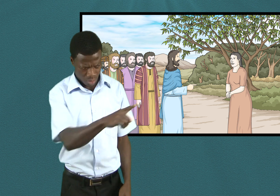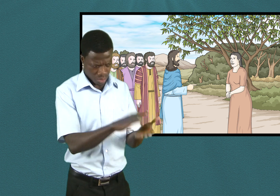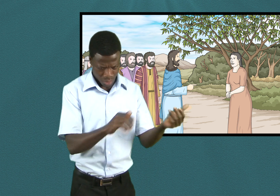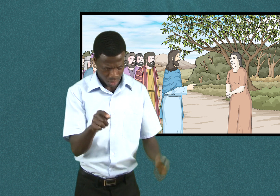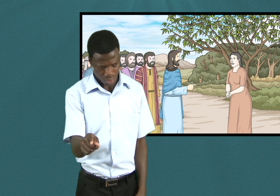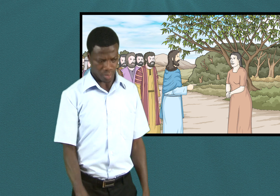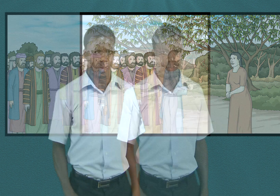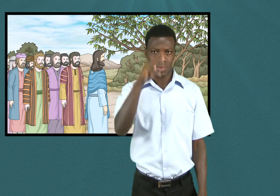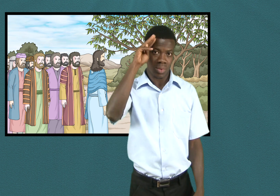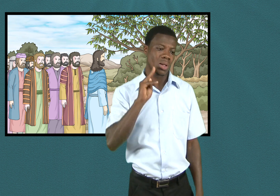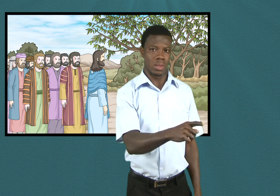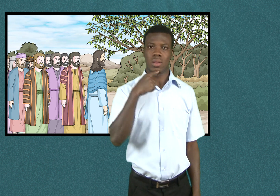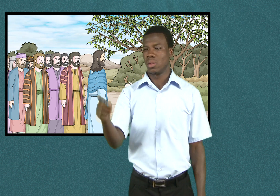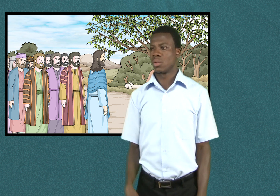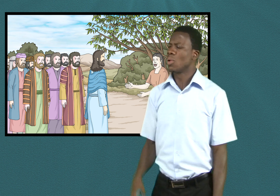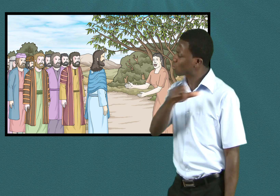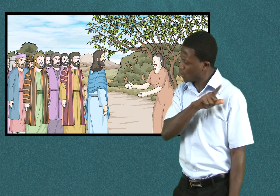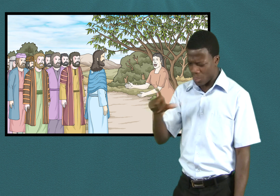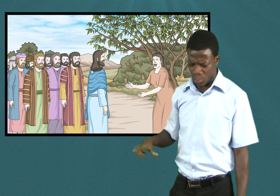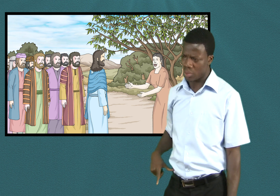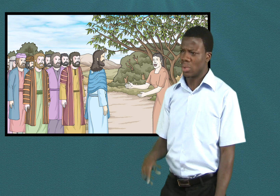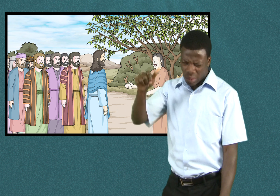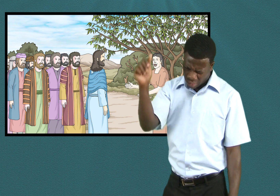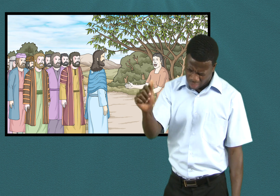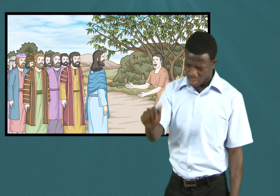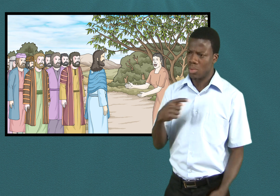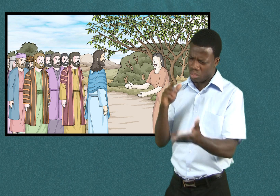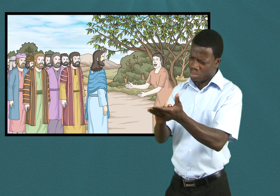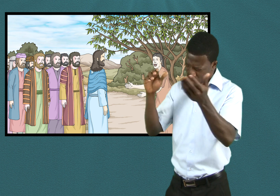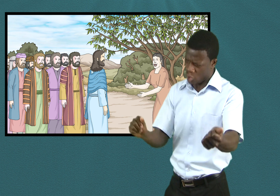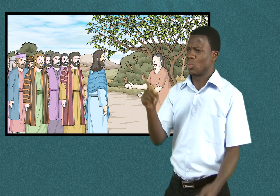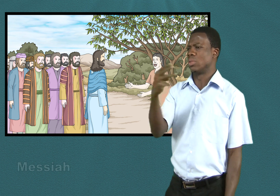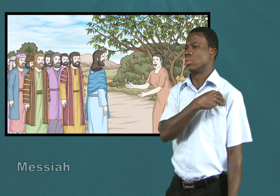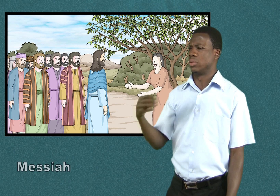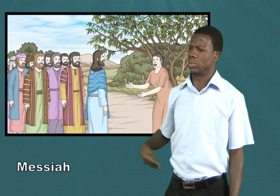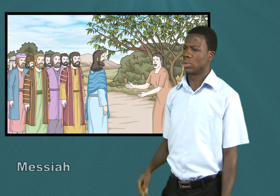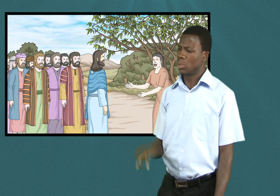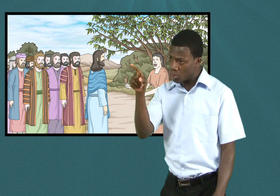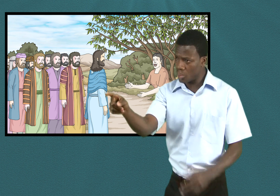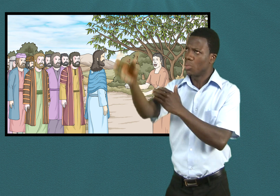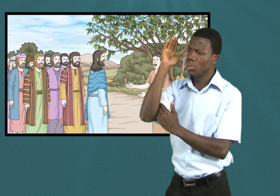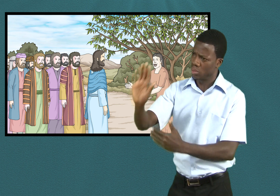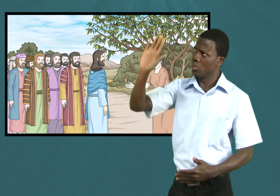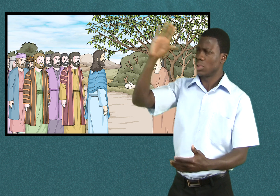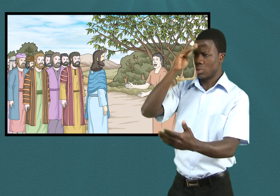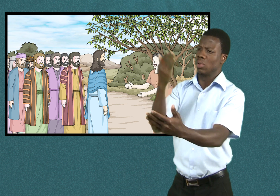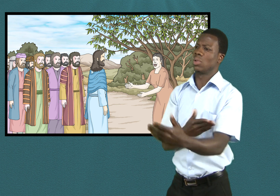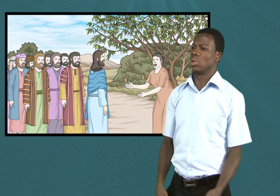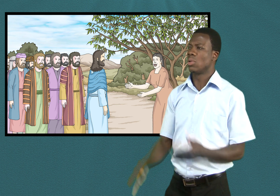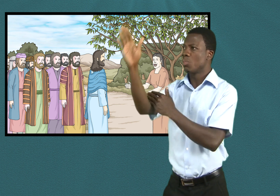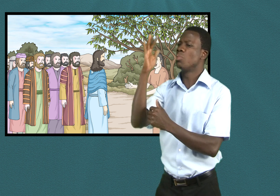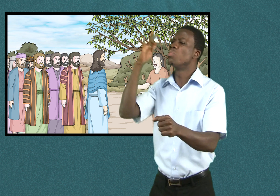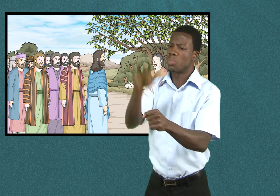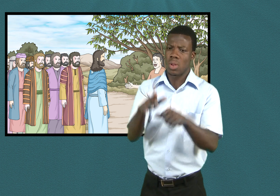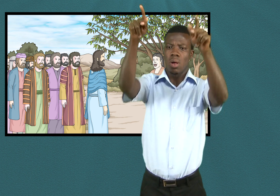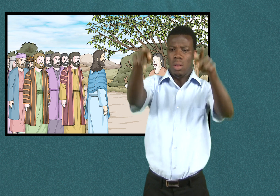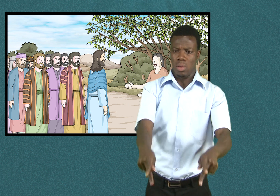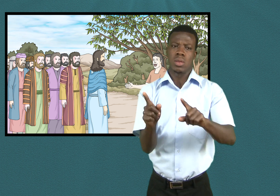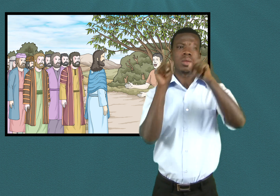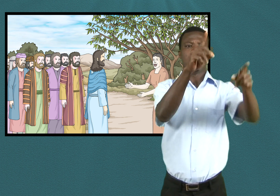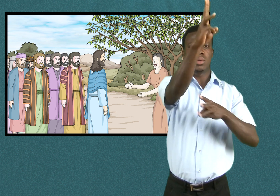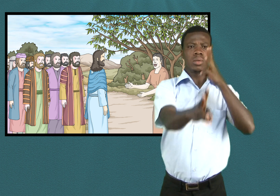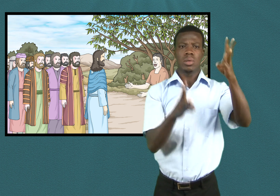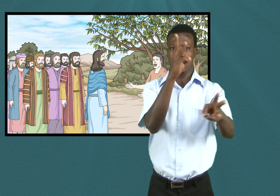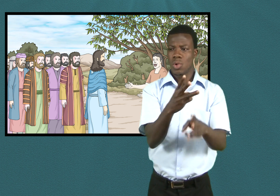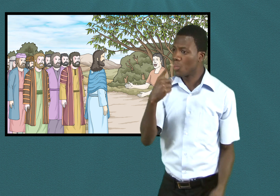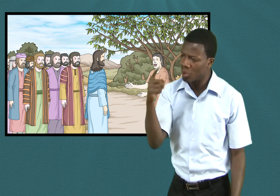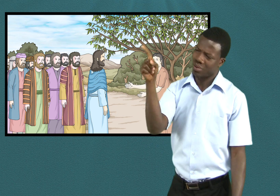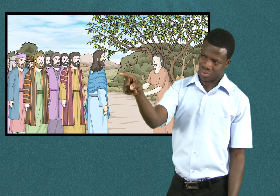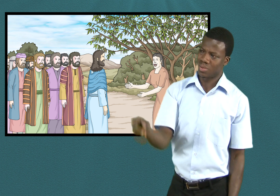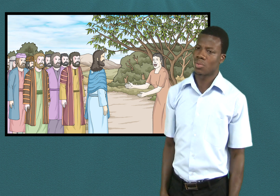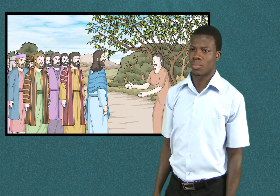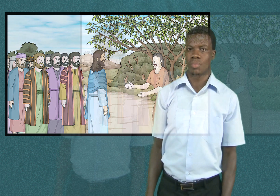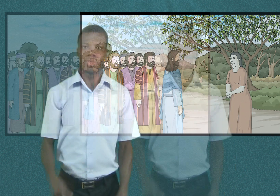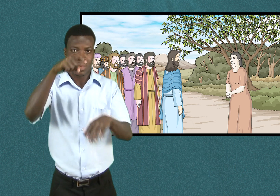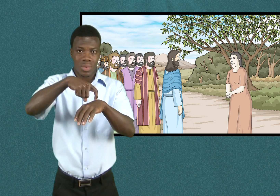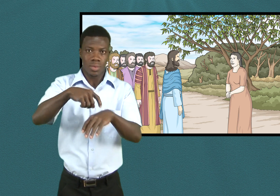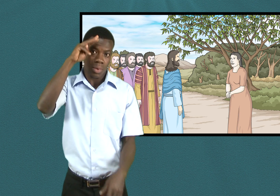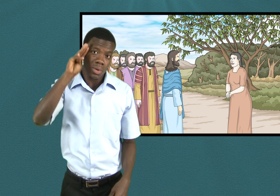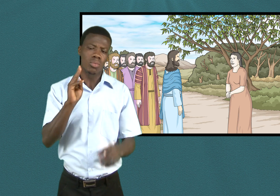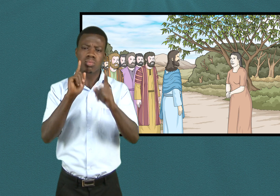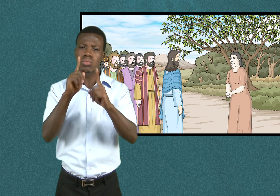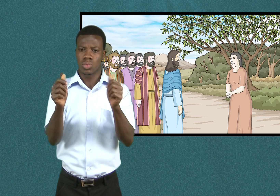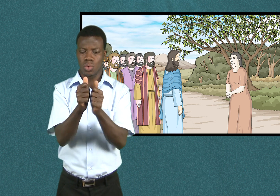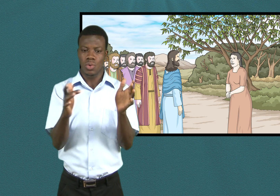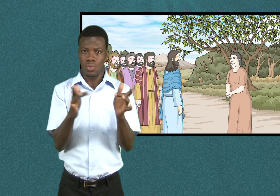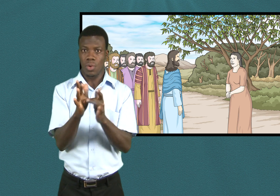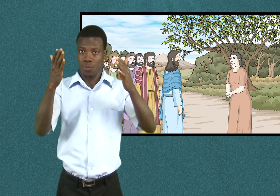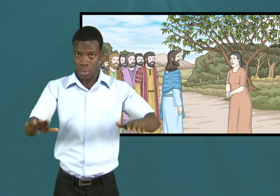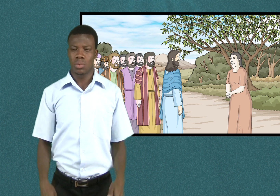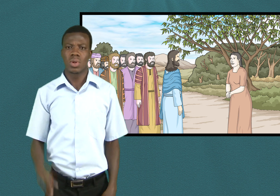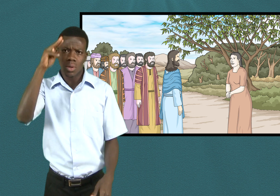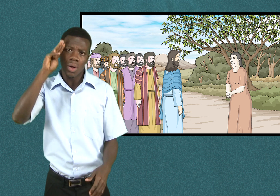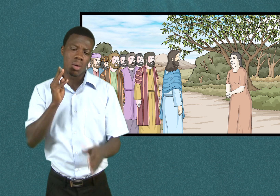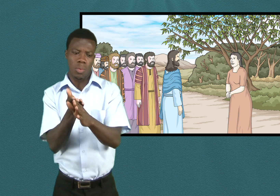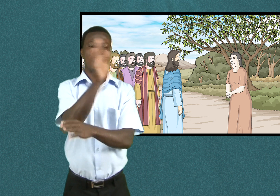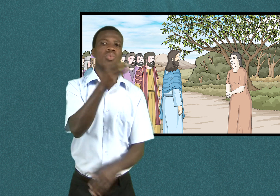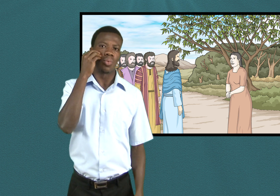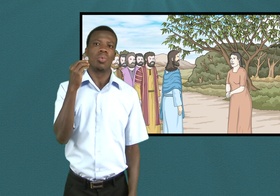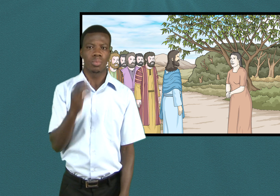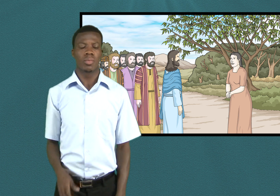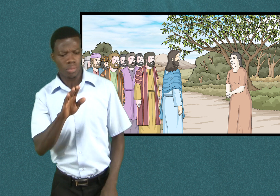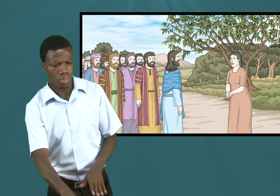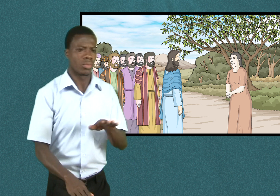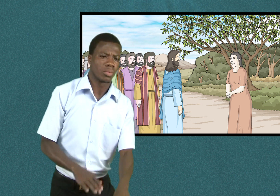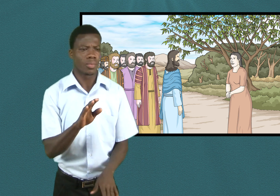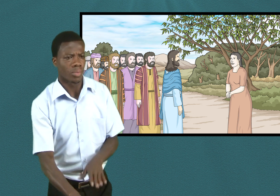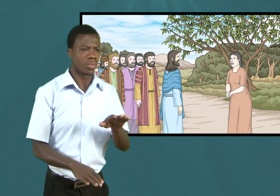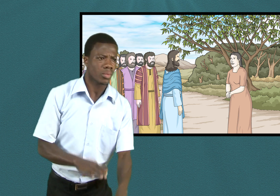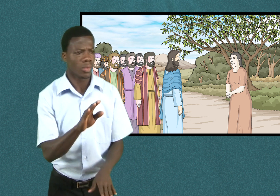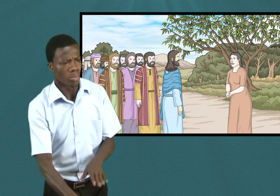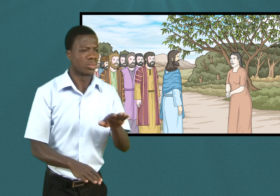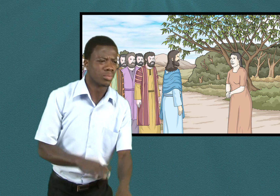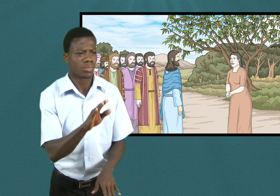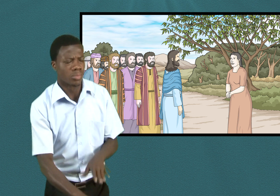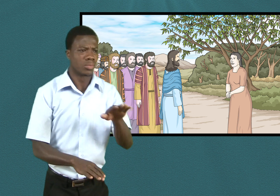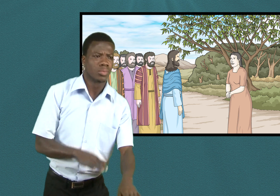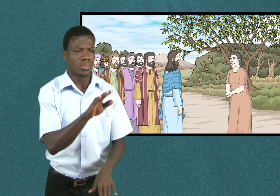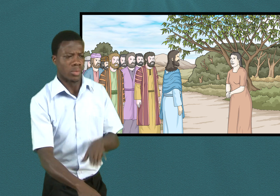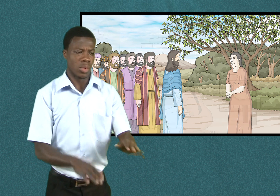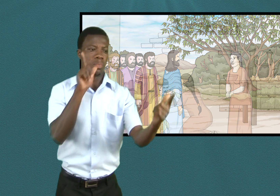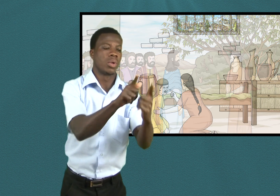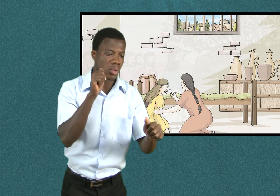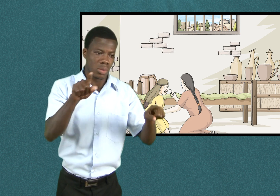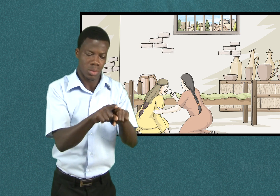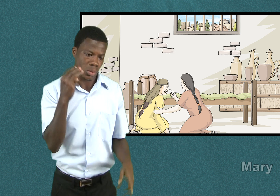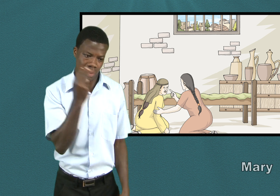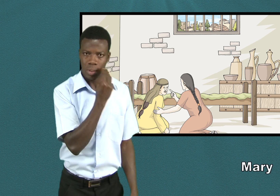“Yes, Lord,” she answered, “I believe that You are the Christ, the Son of God, who was to come into the world.”